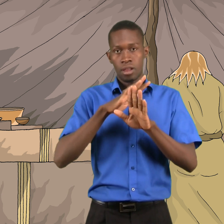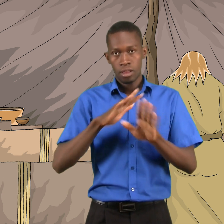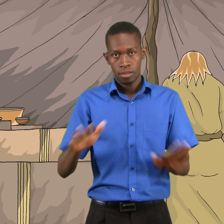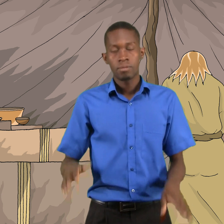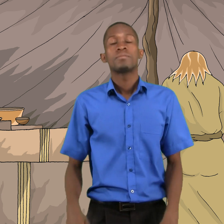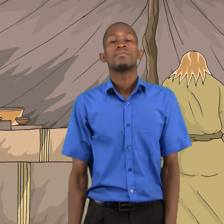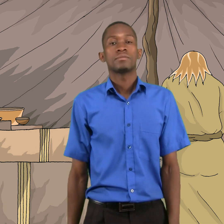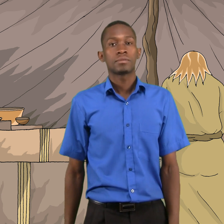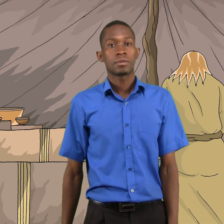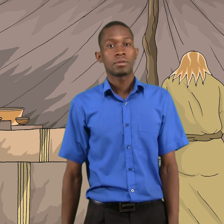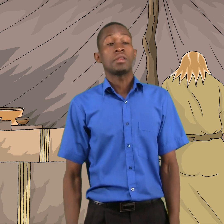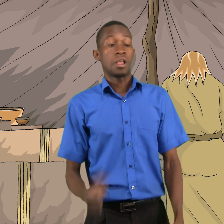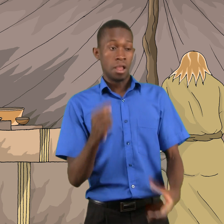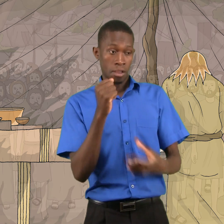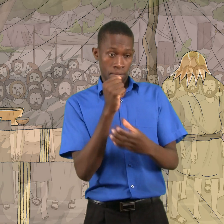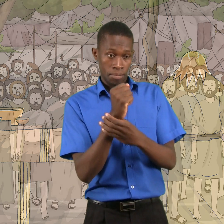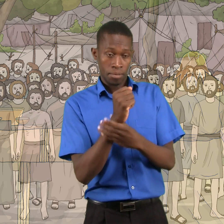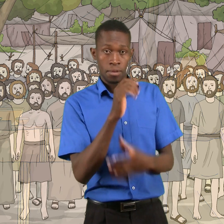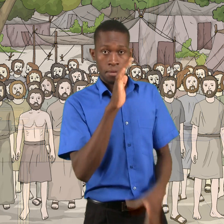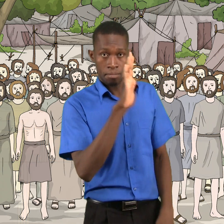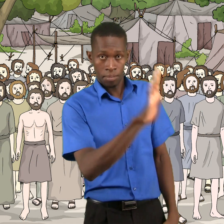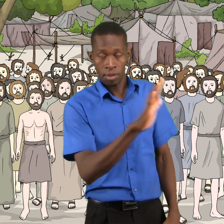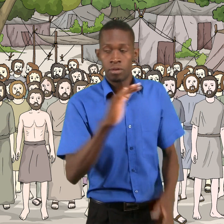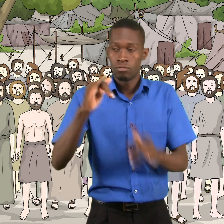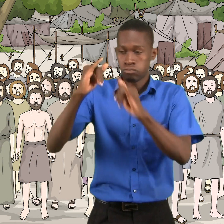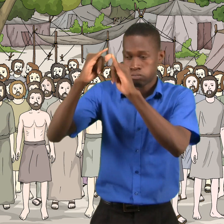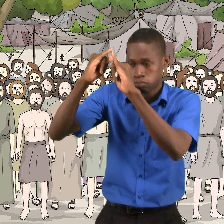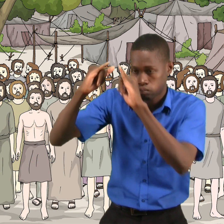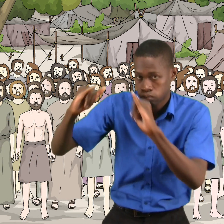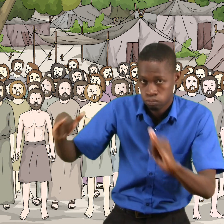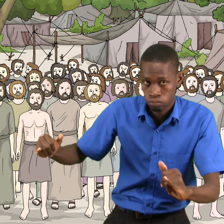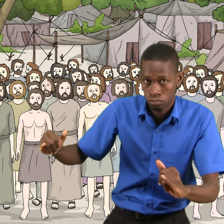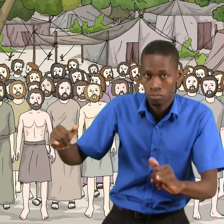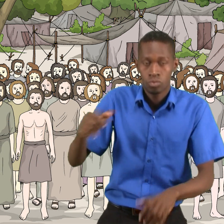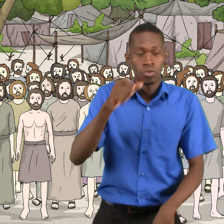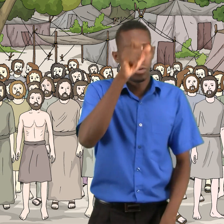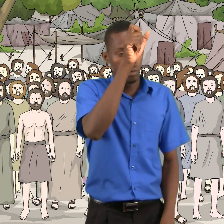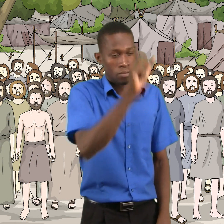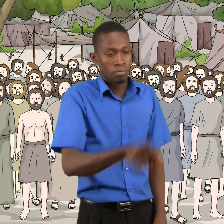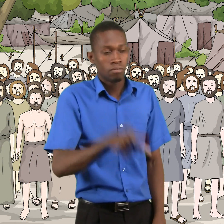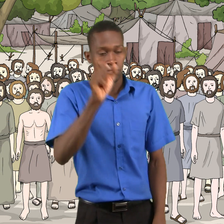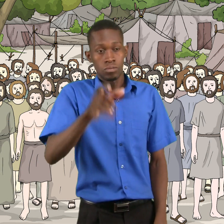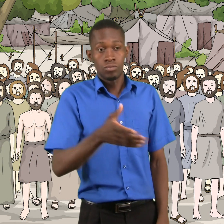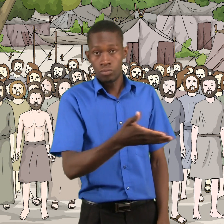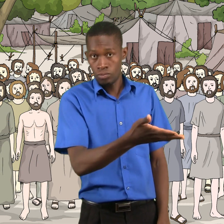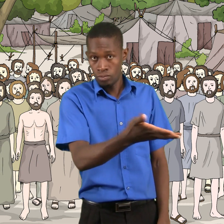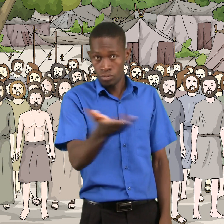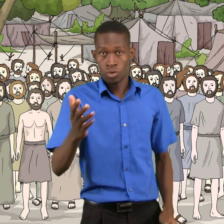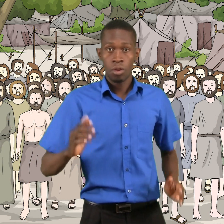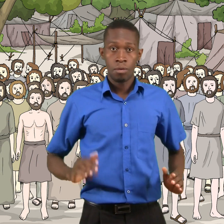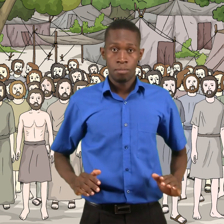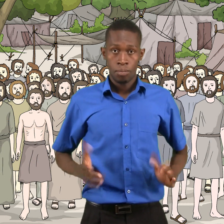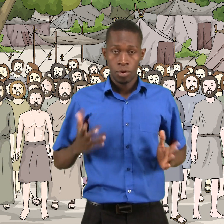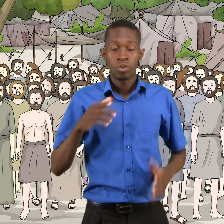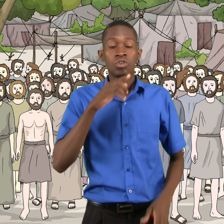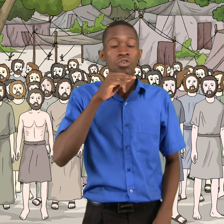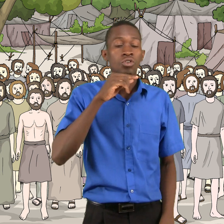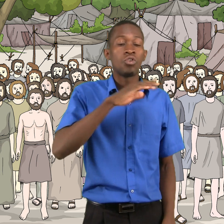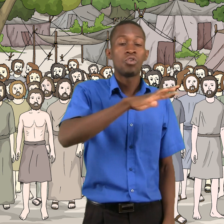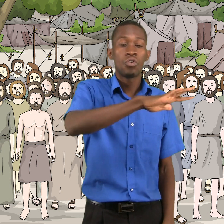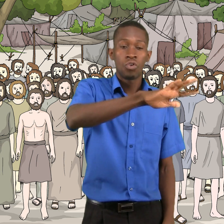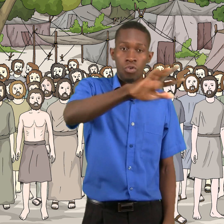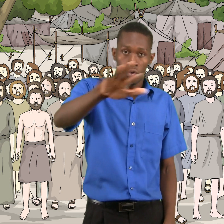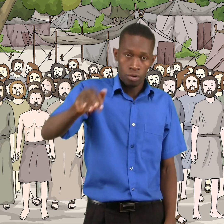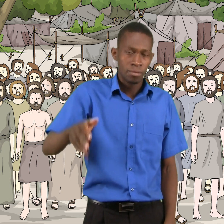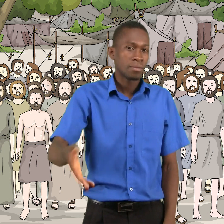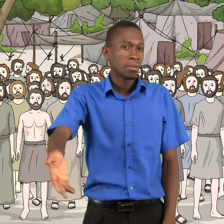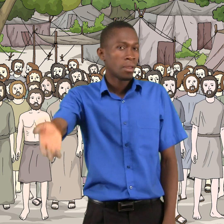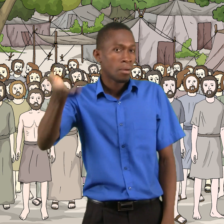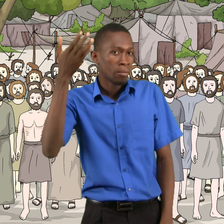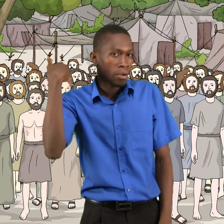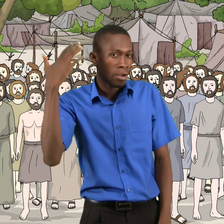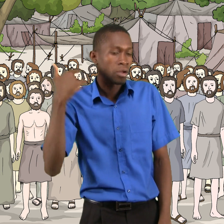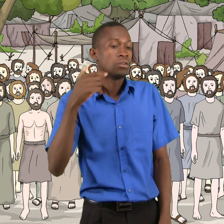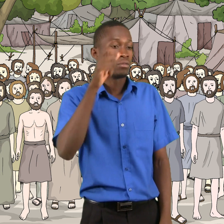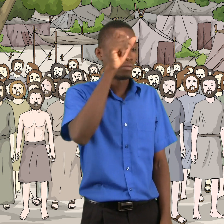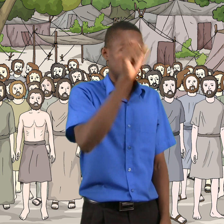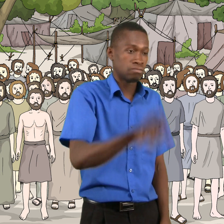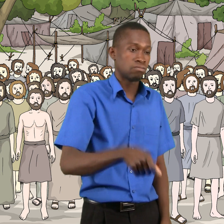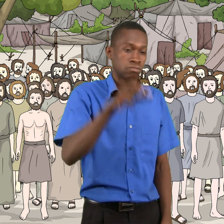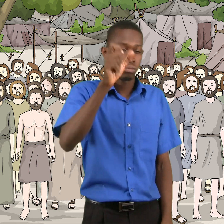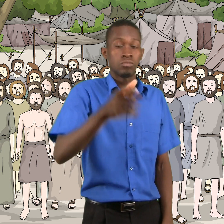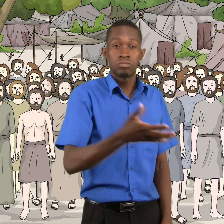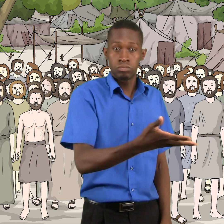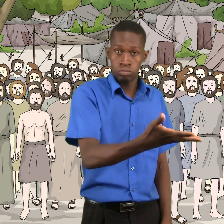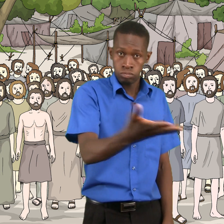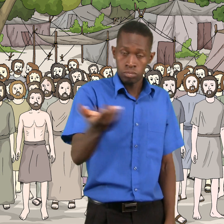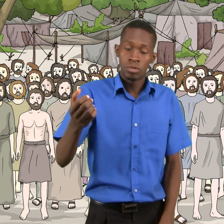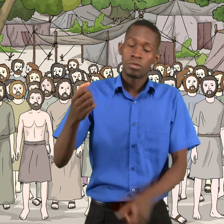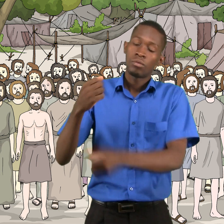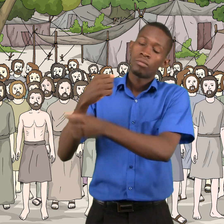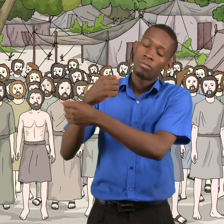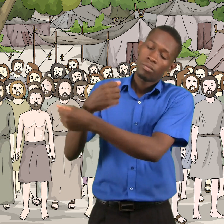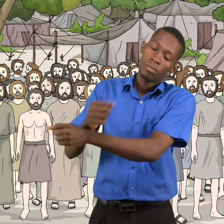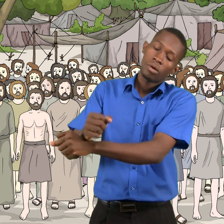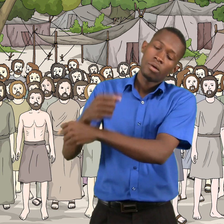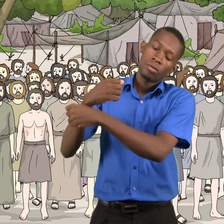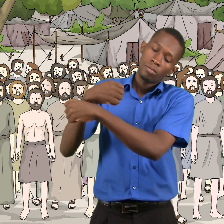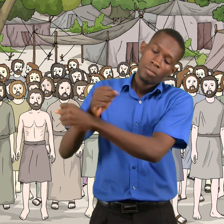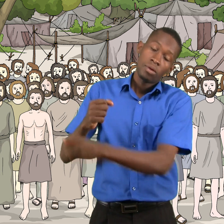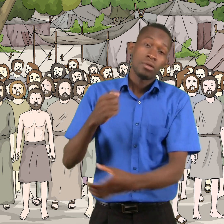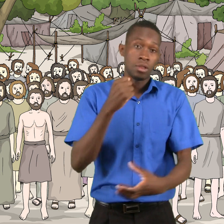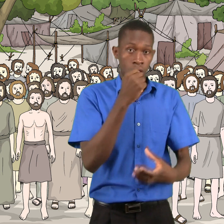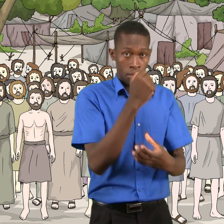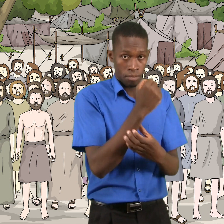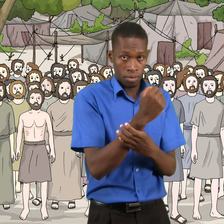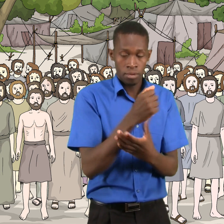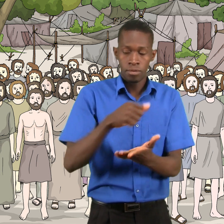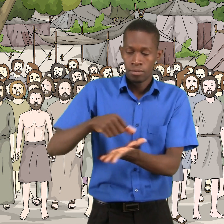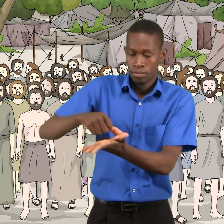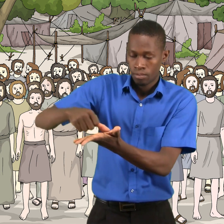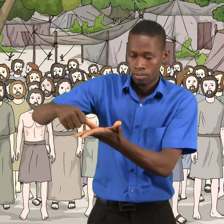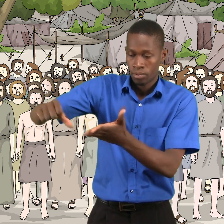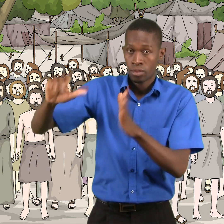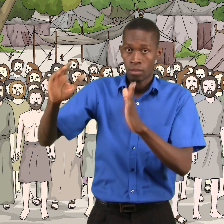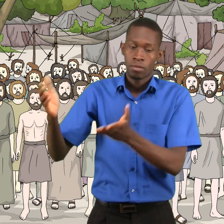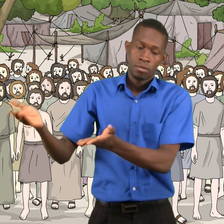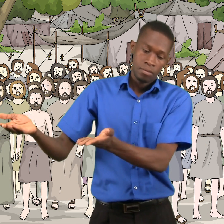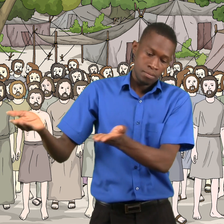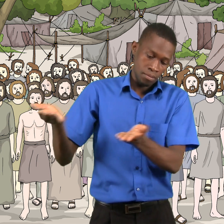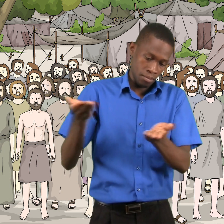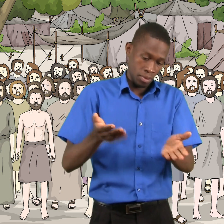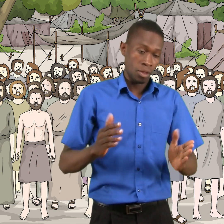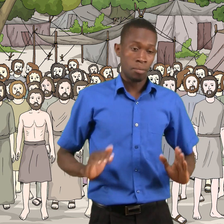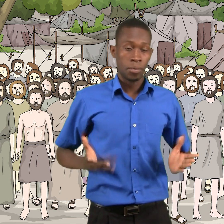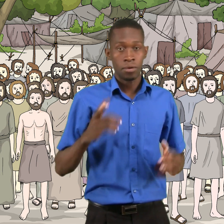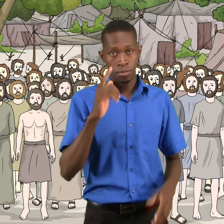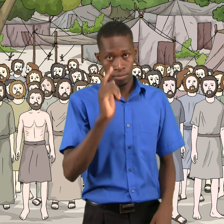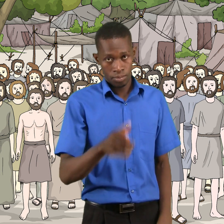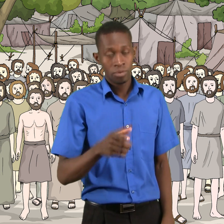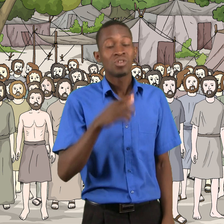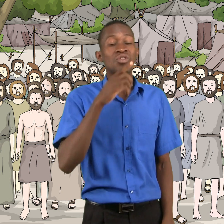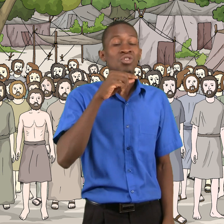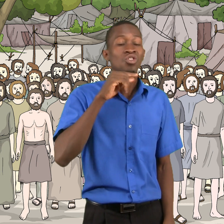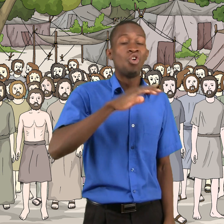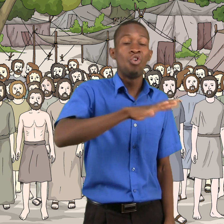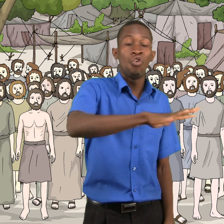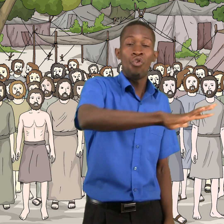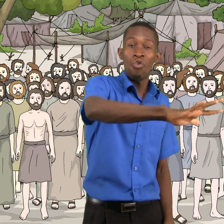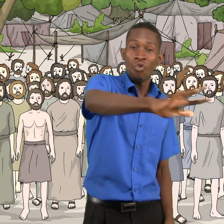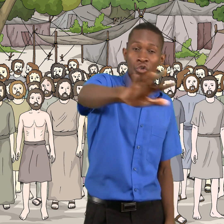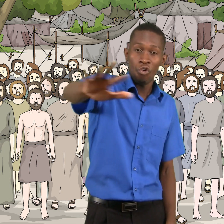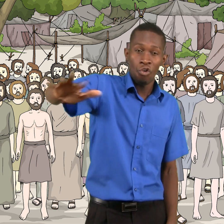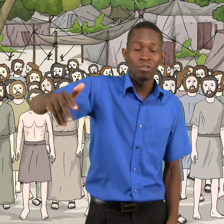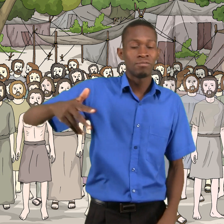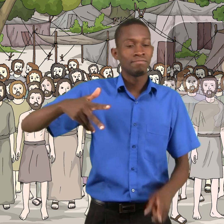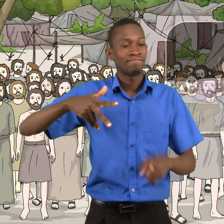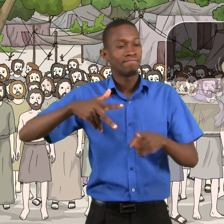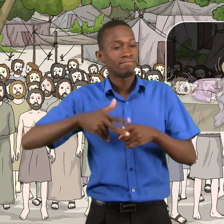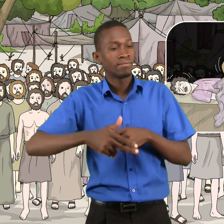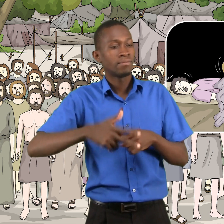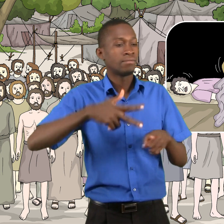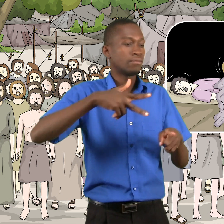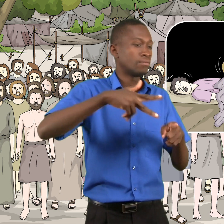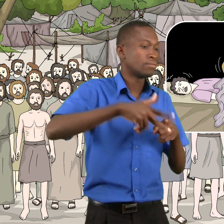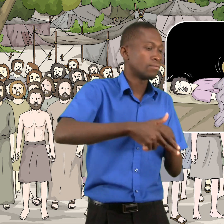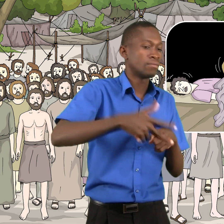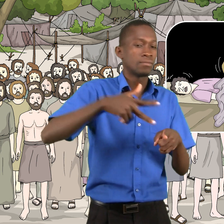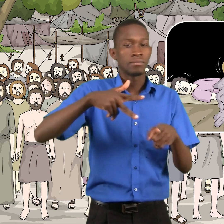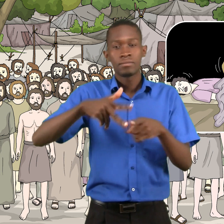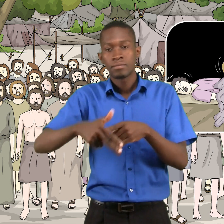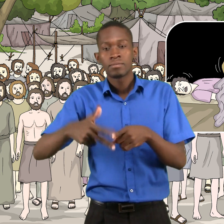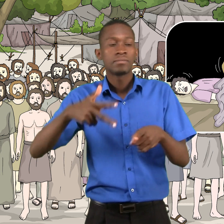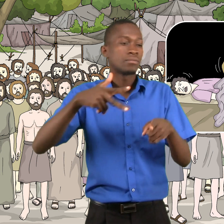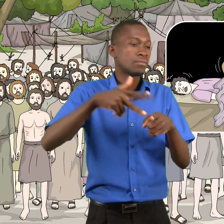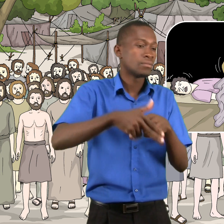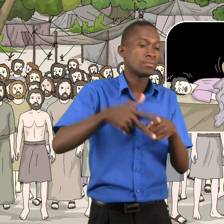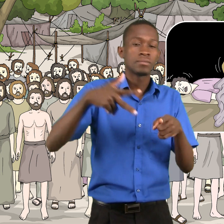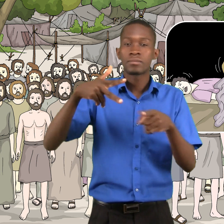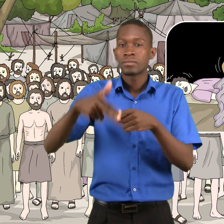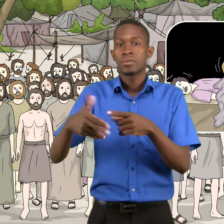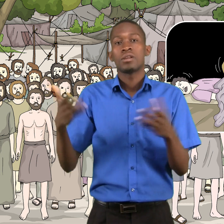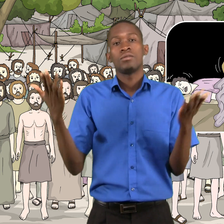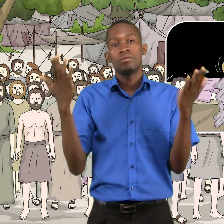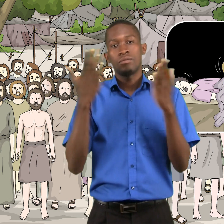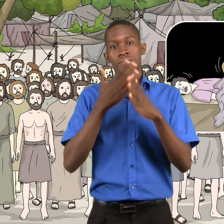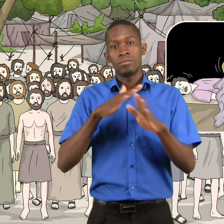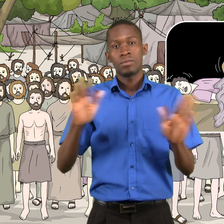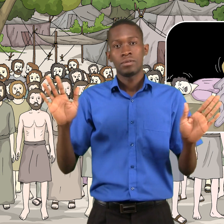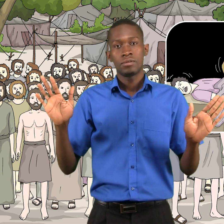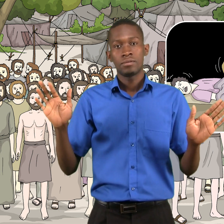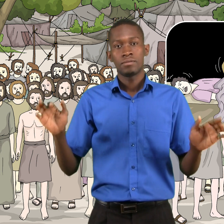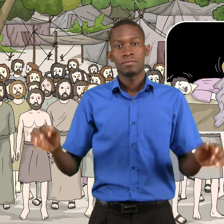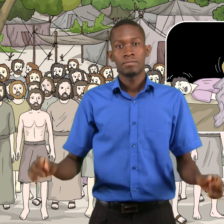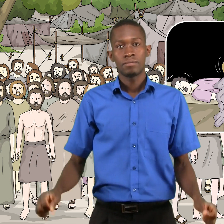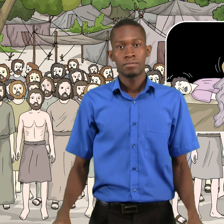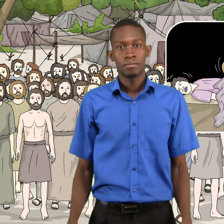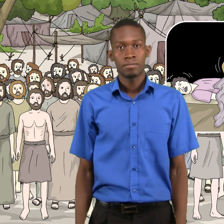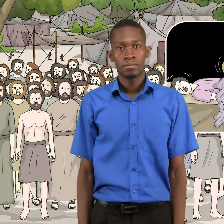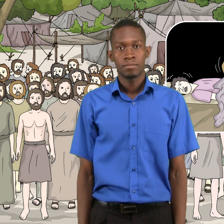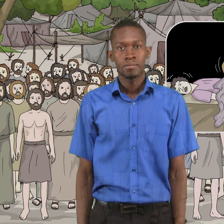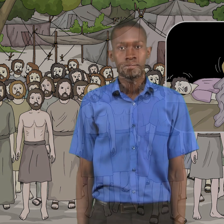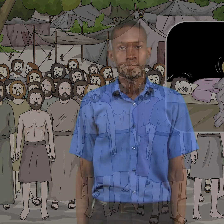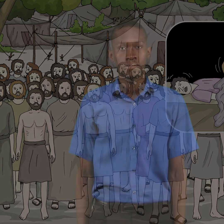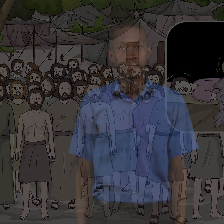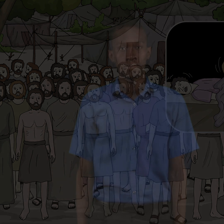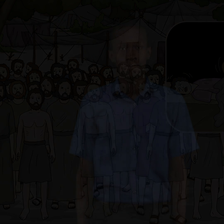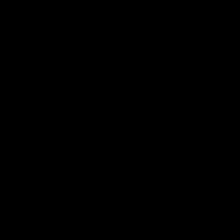And all the men of Abraham’s household—both servants born in his household and those purchased from foreigners—were circumcised with him.